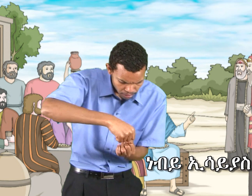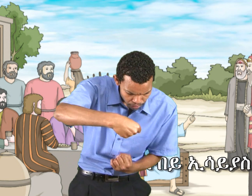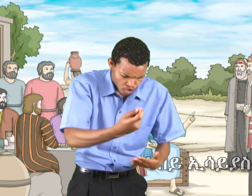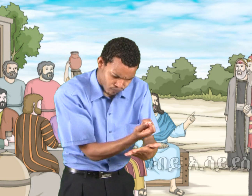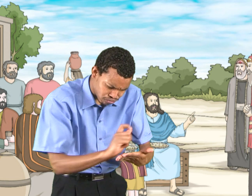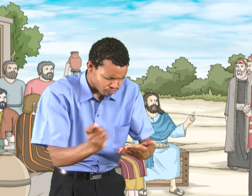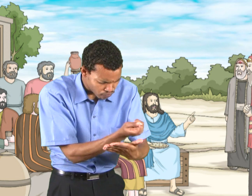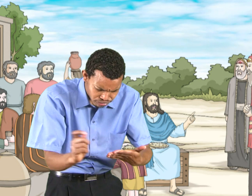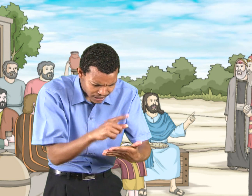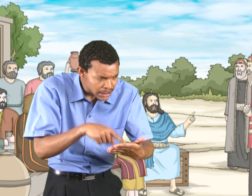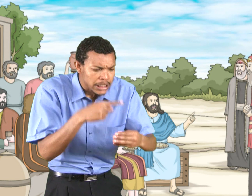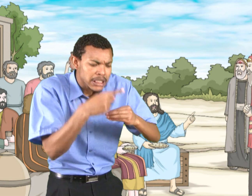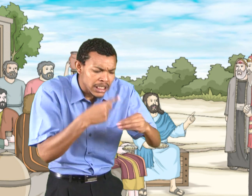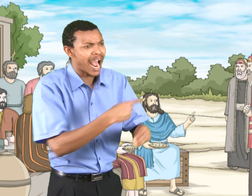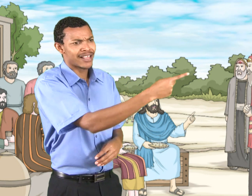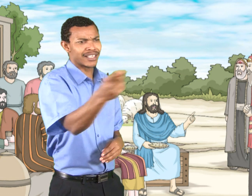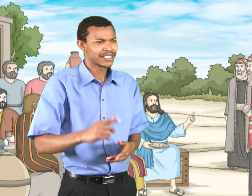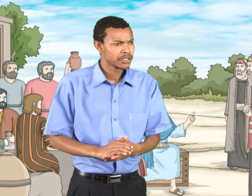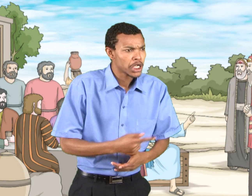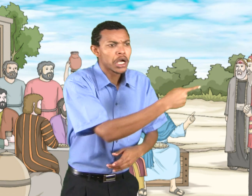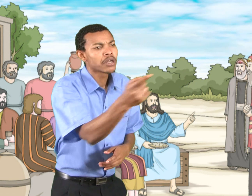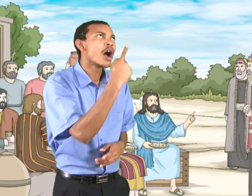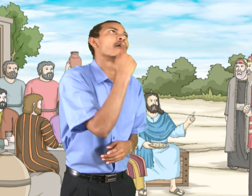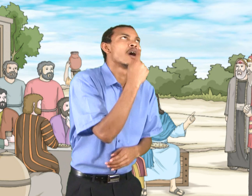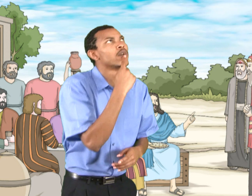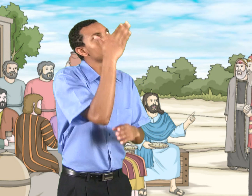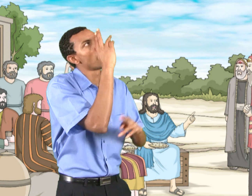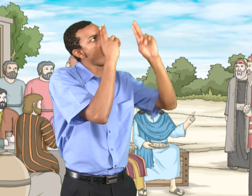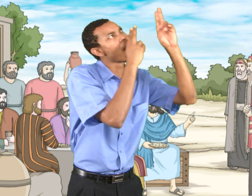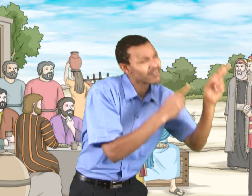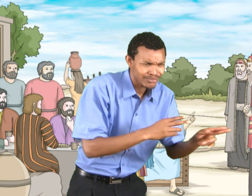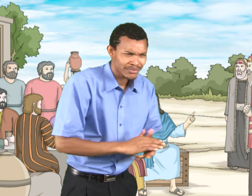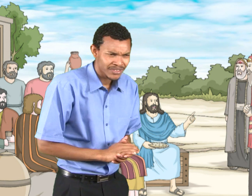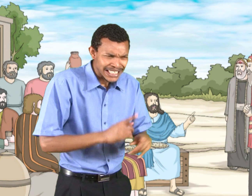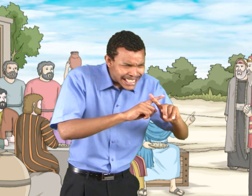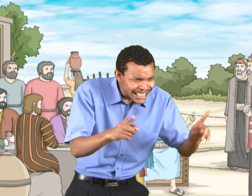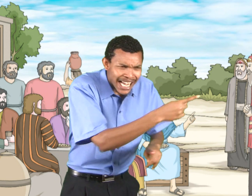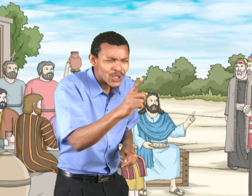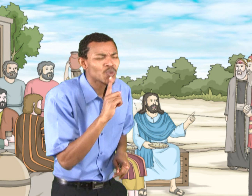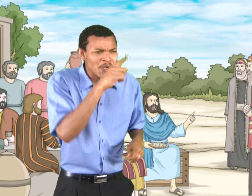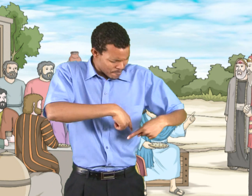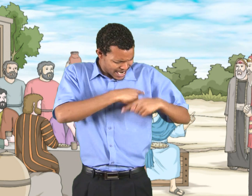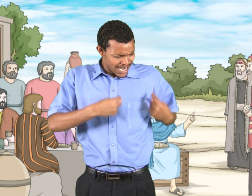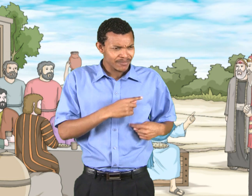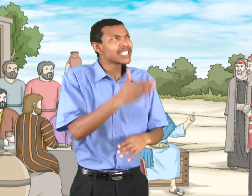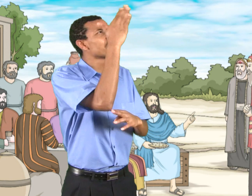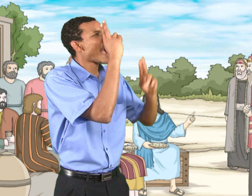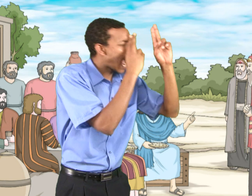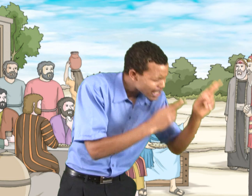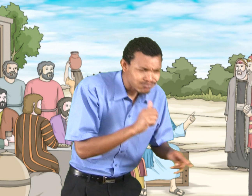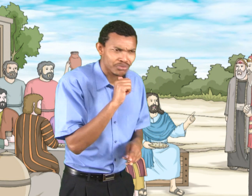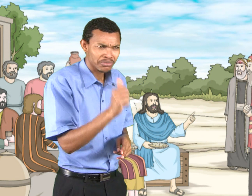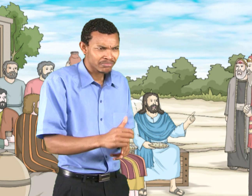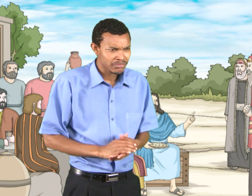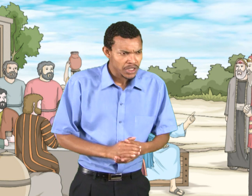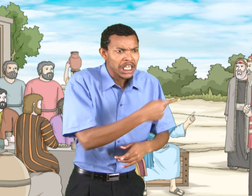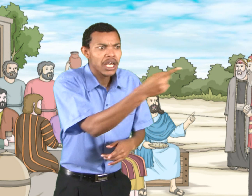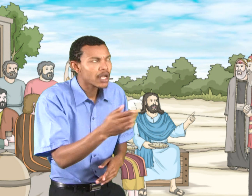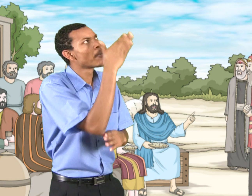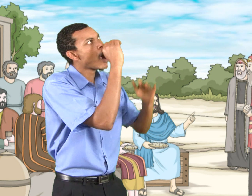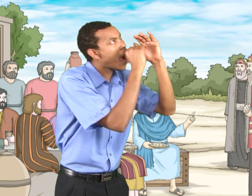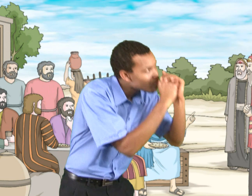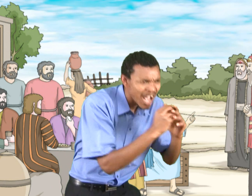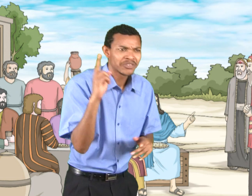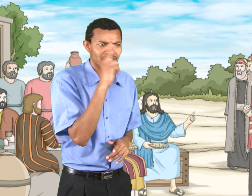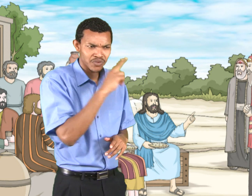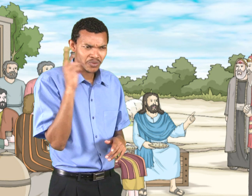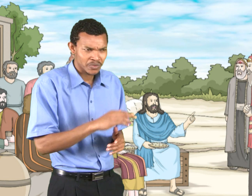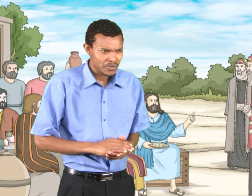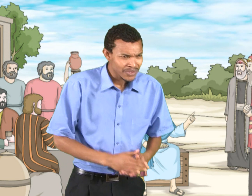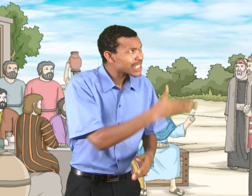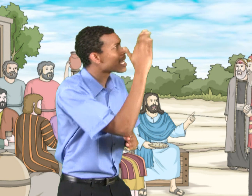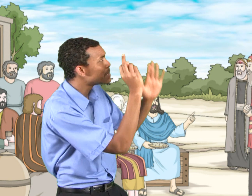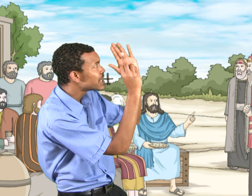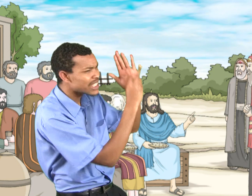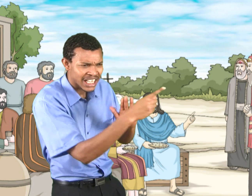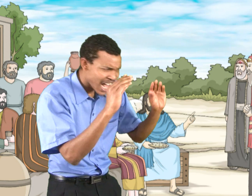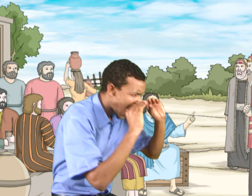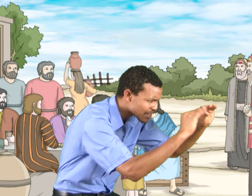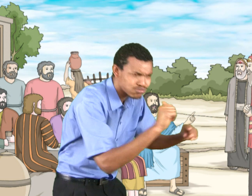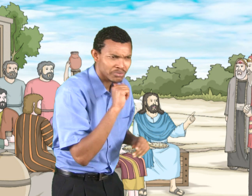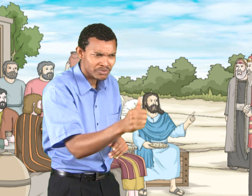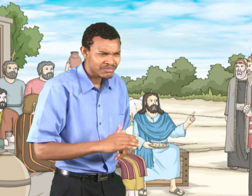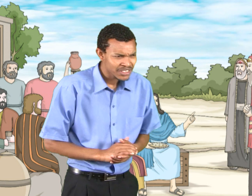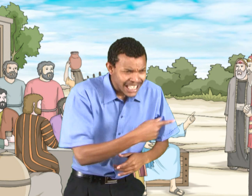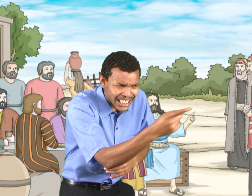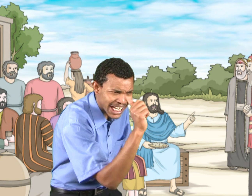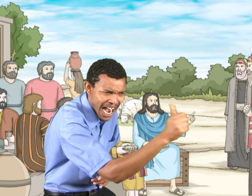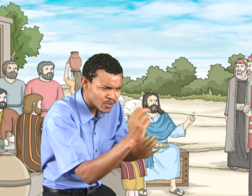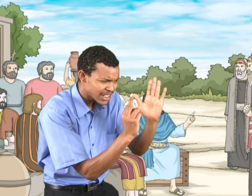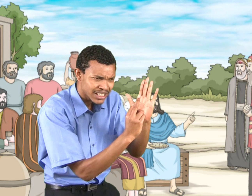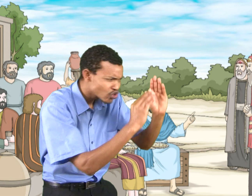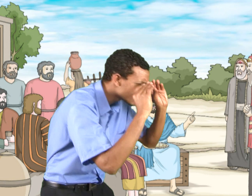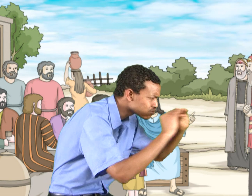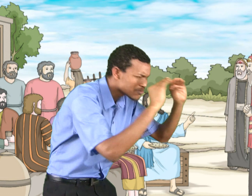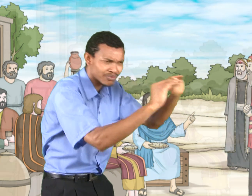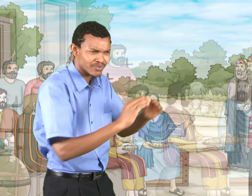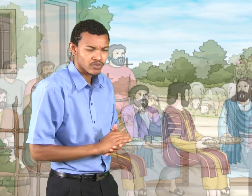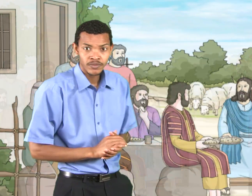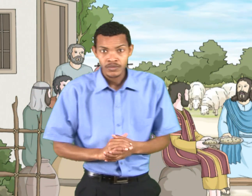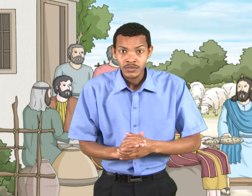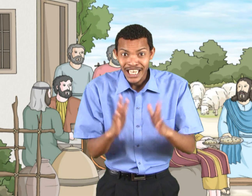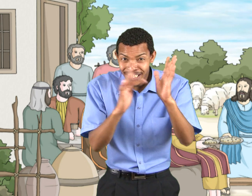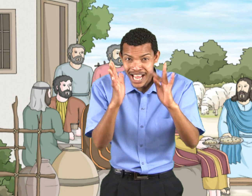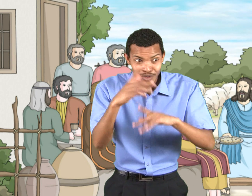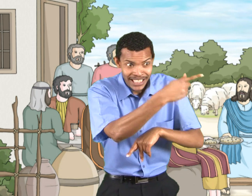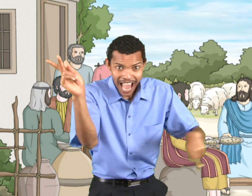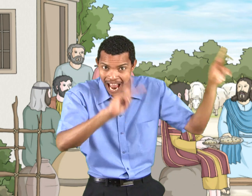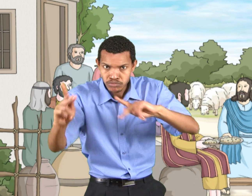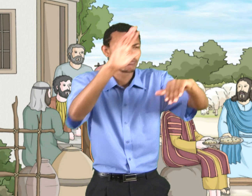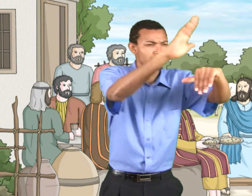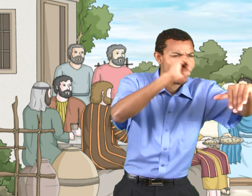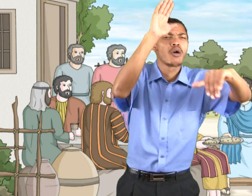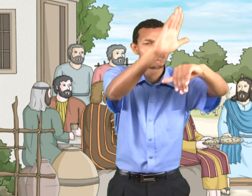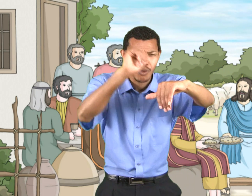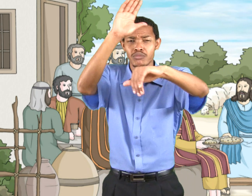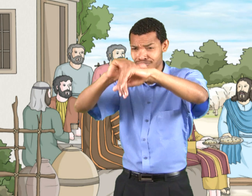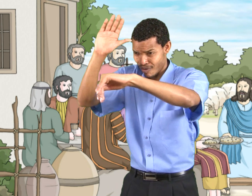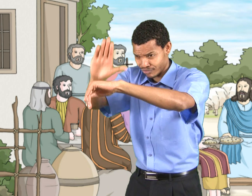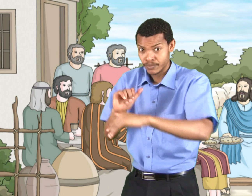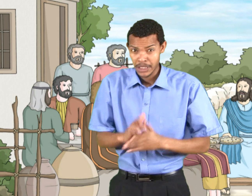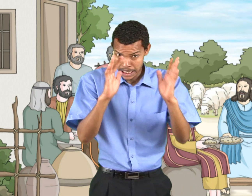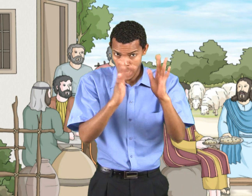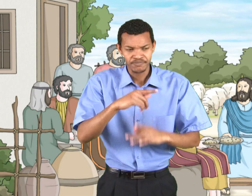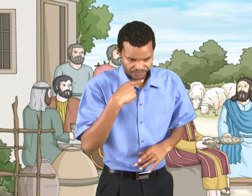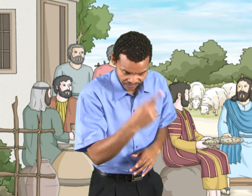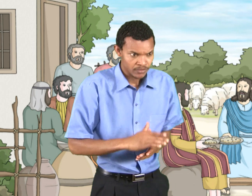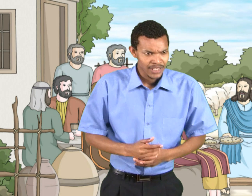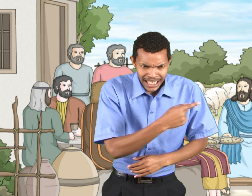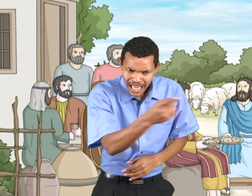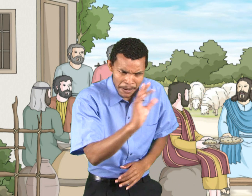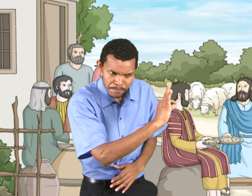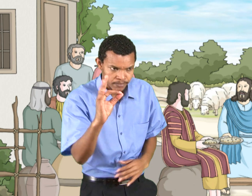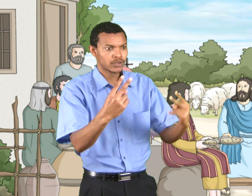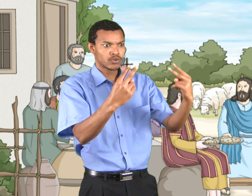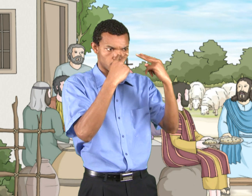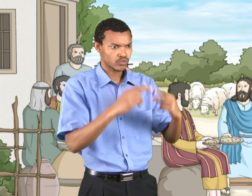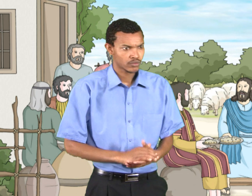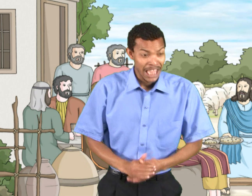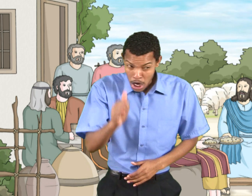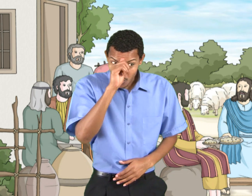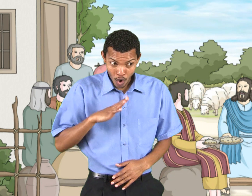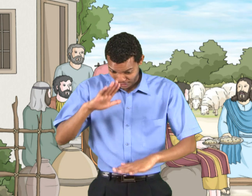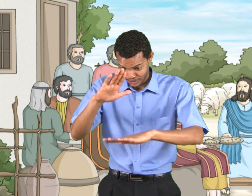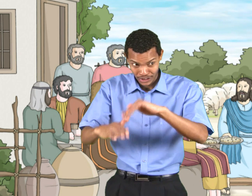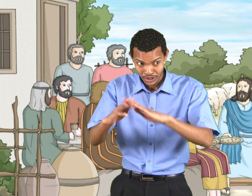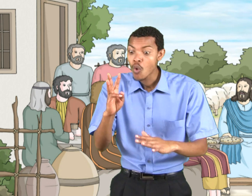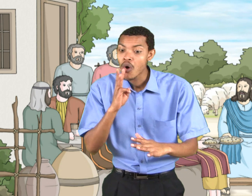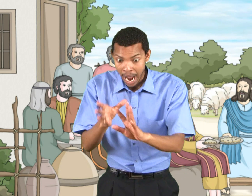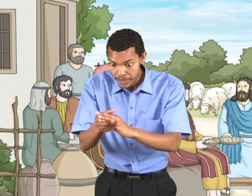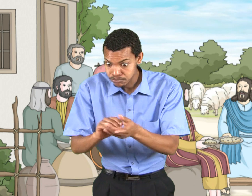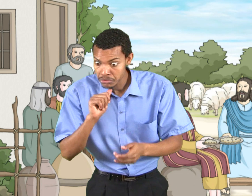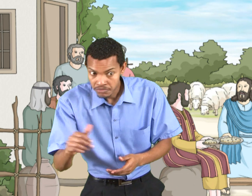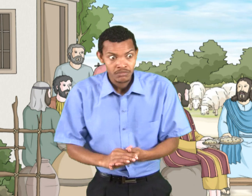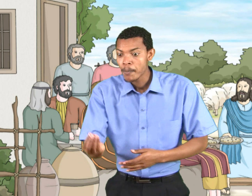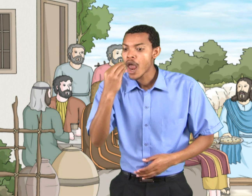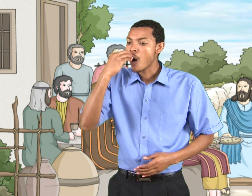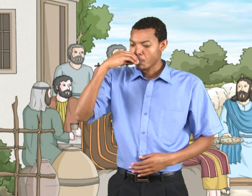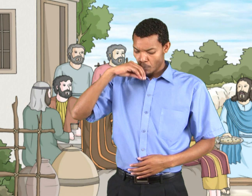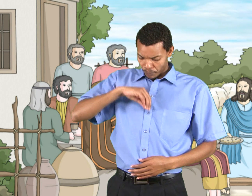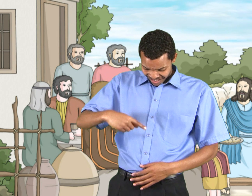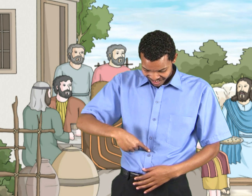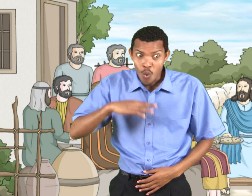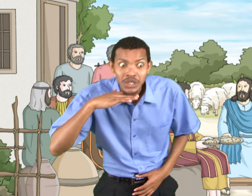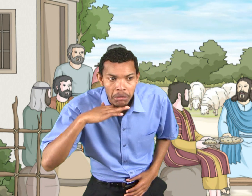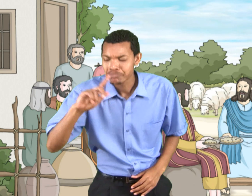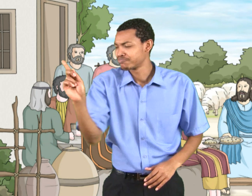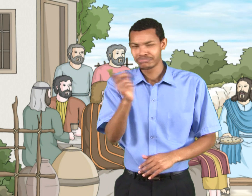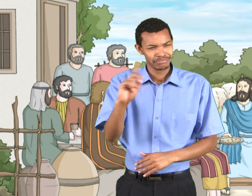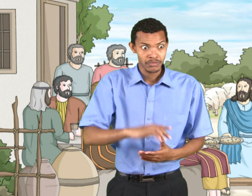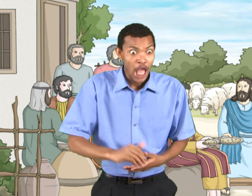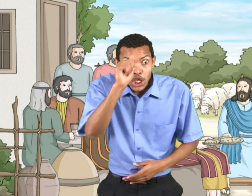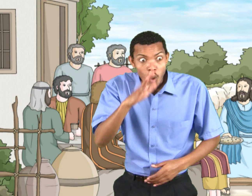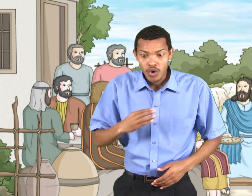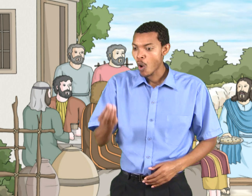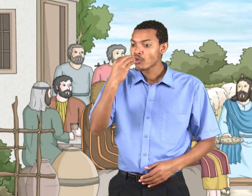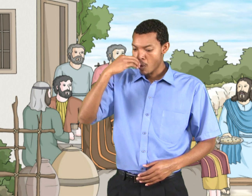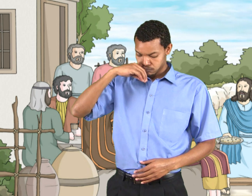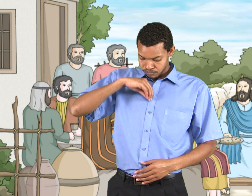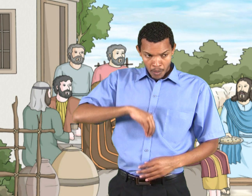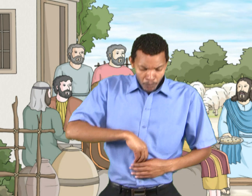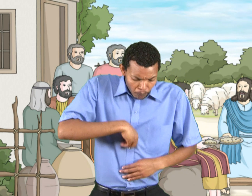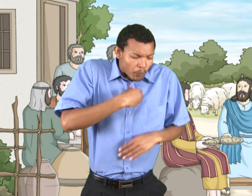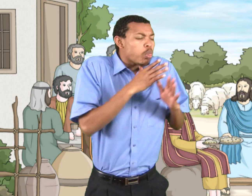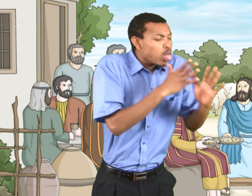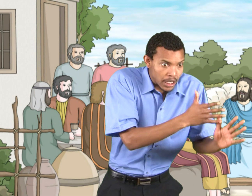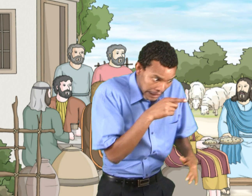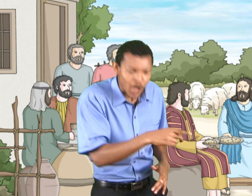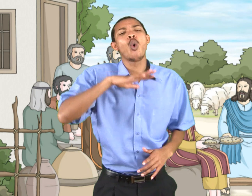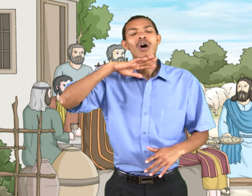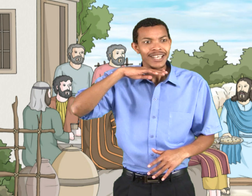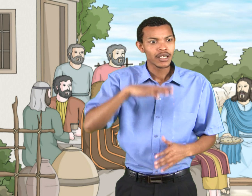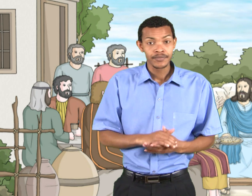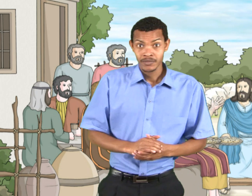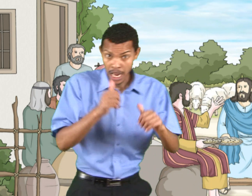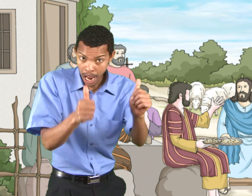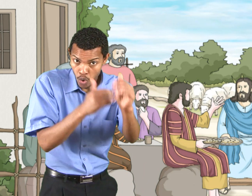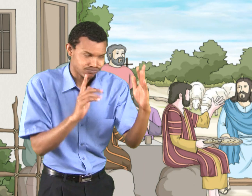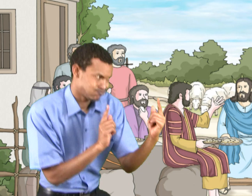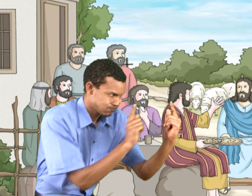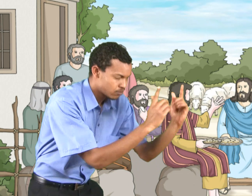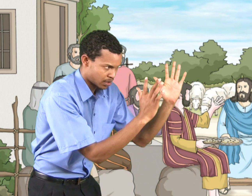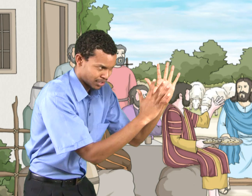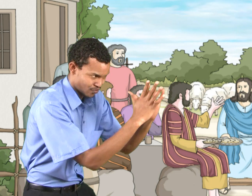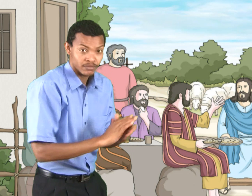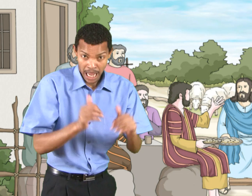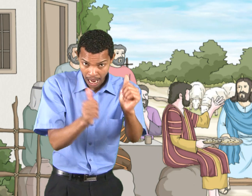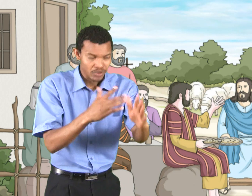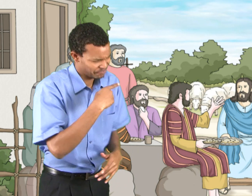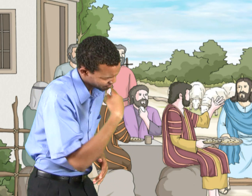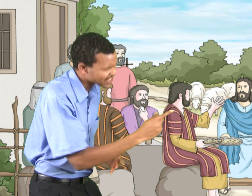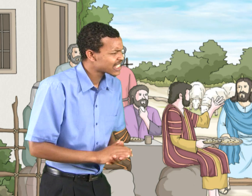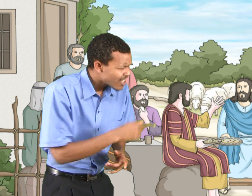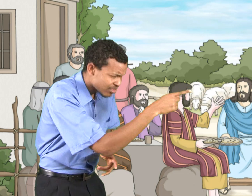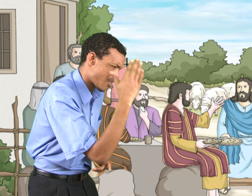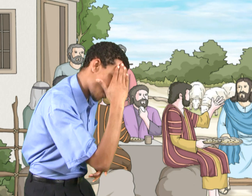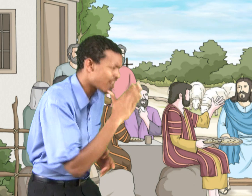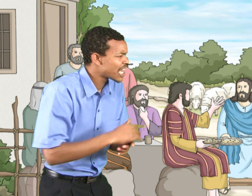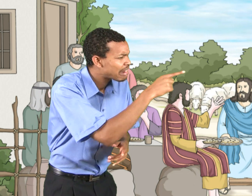Isaiah prophesied correctly about you: ‘These people honor Me with their lips, but their hearts are far from Me. They worship Me in vain; they teach as doctrine the precepts of men.’” Jesus called the crowd to Him and said, “Listen and understand.